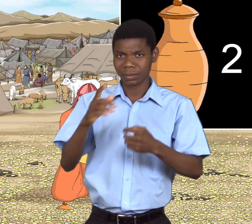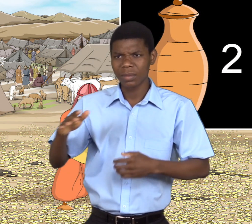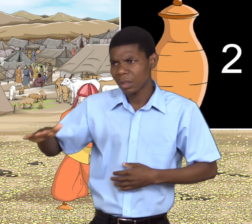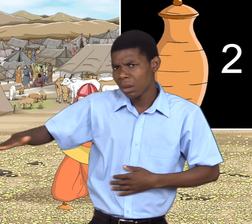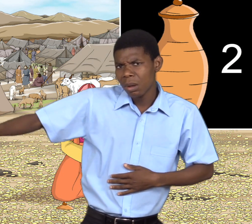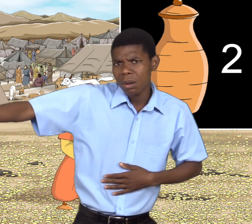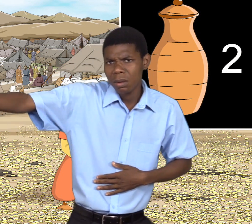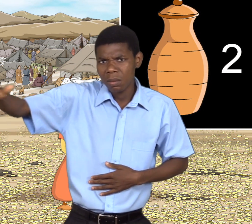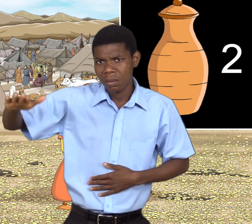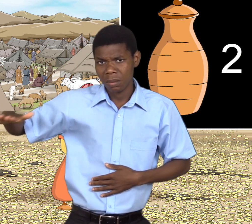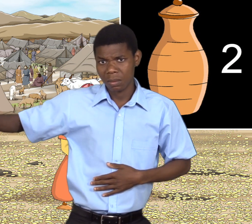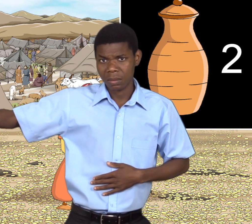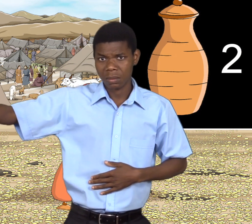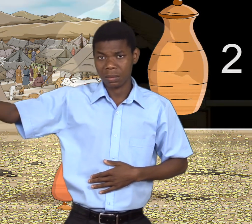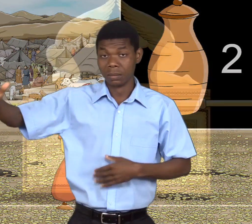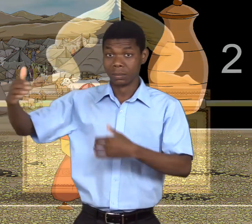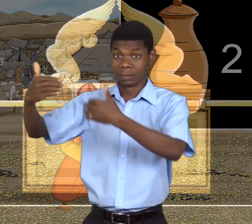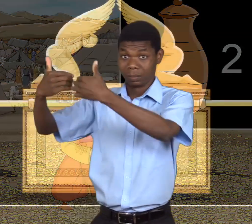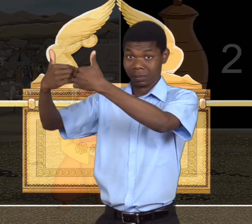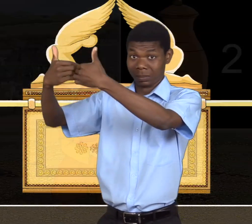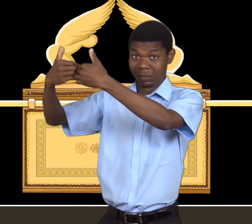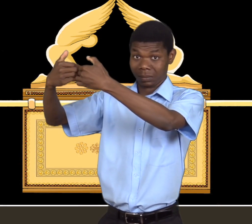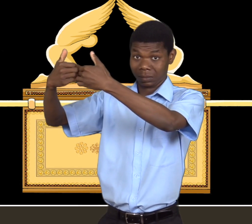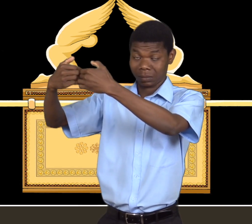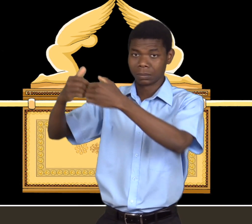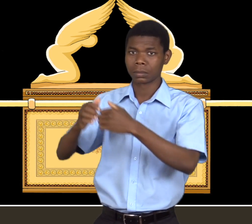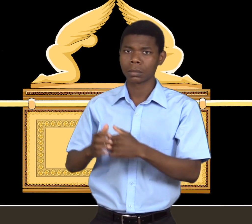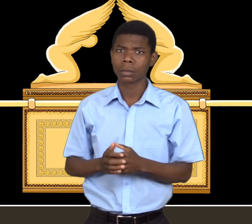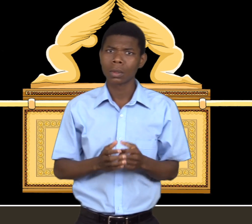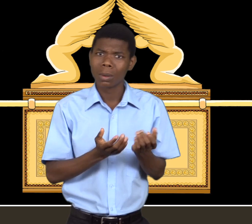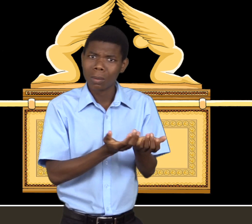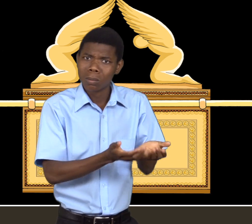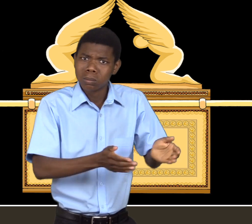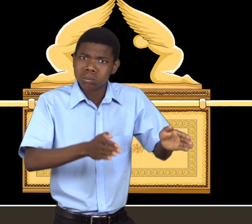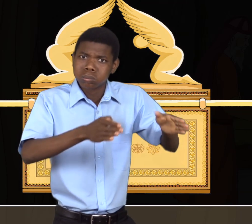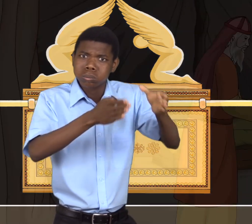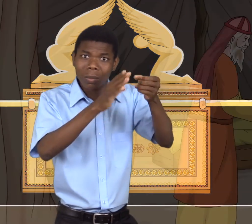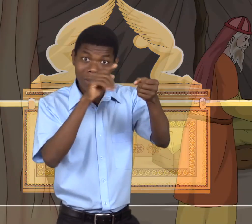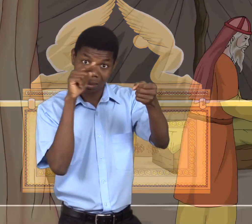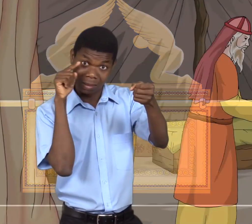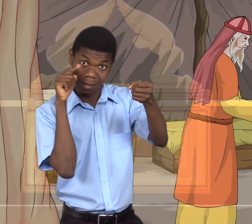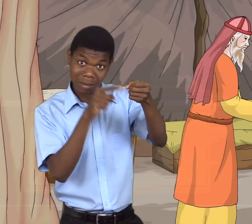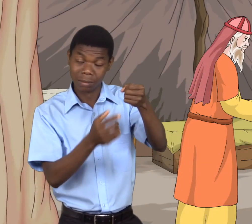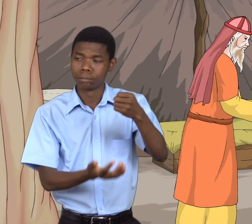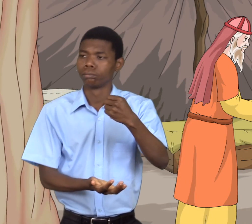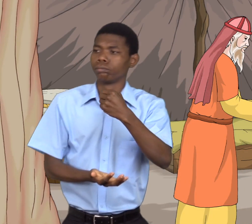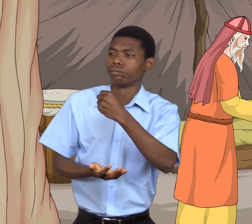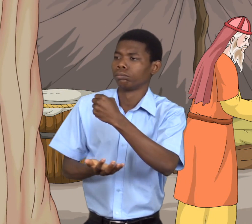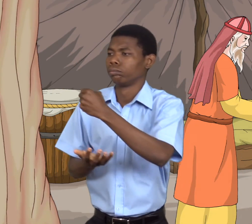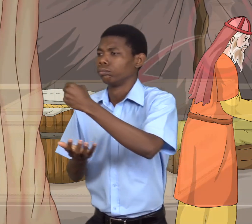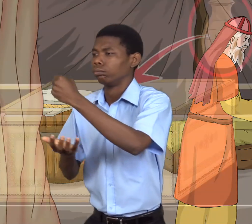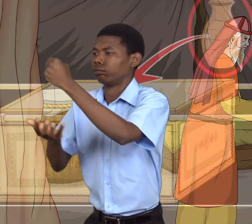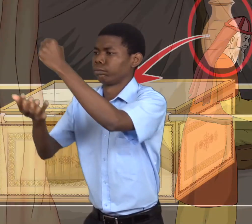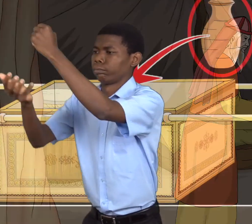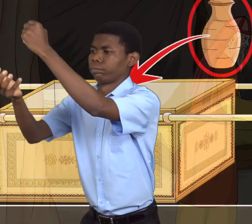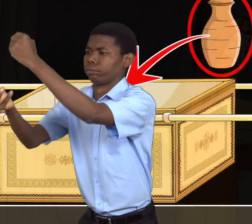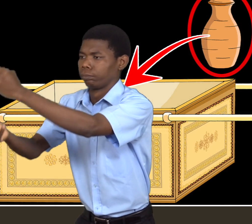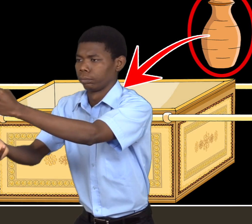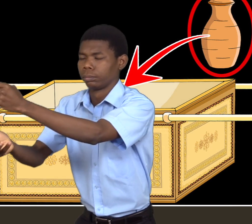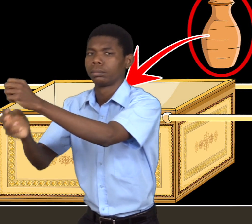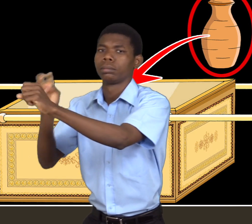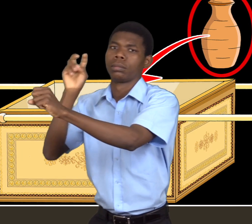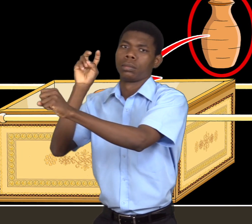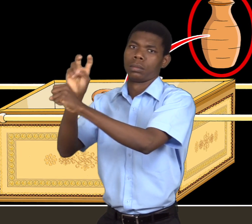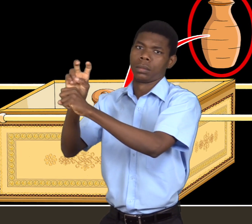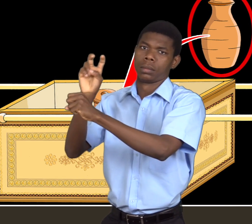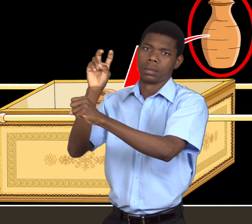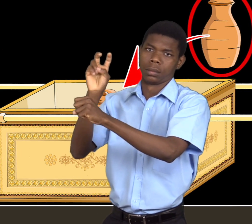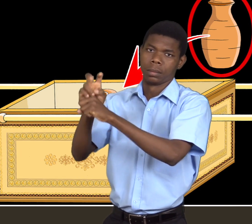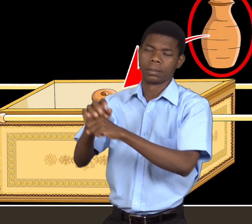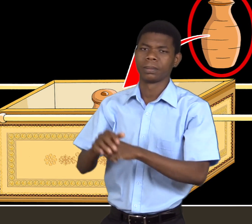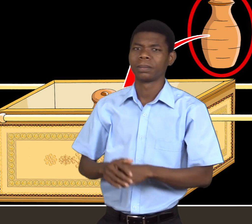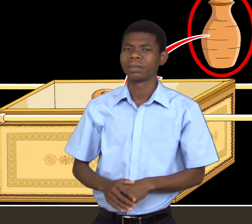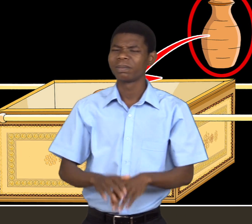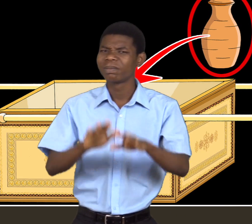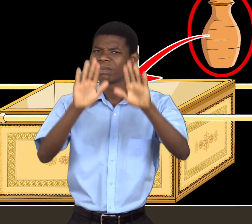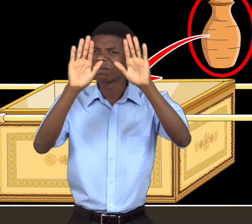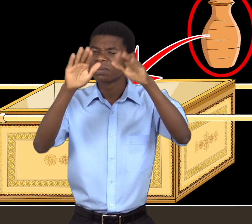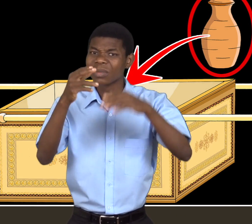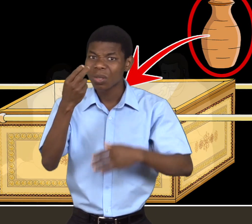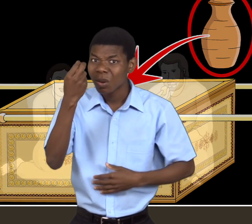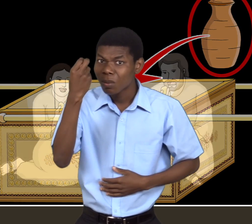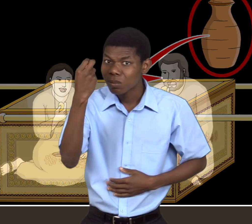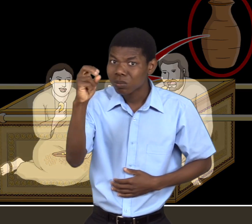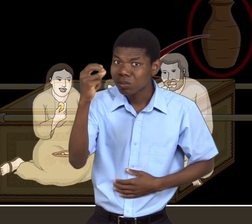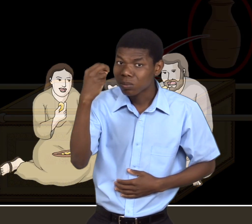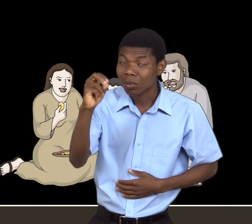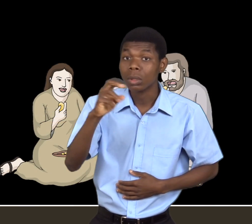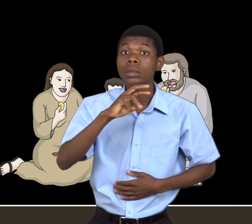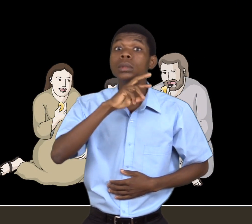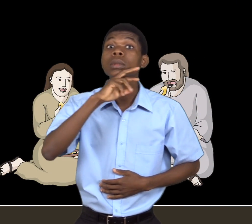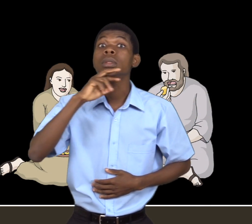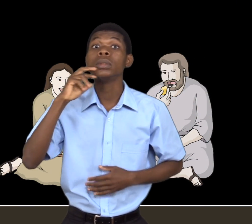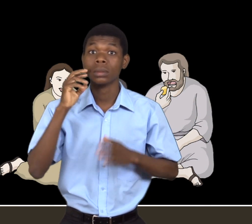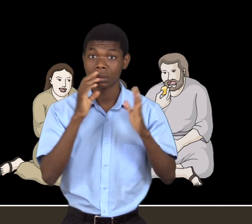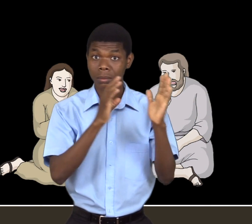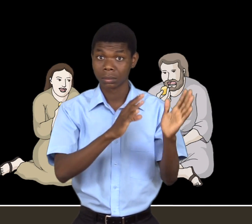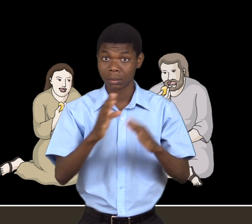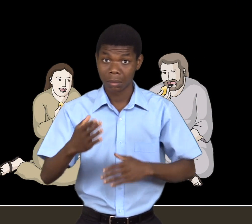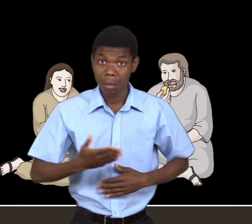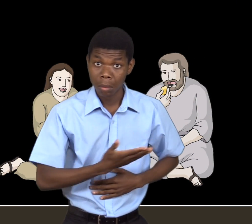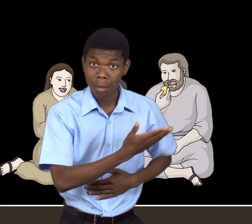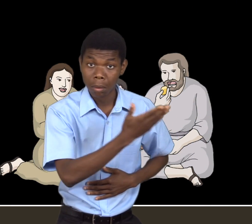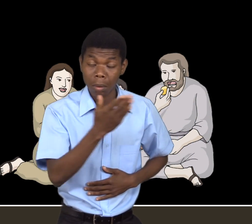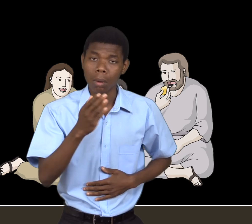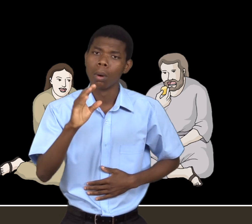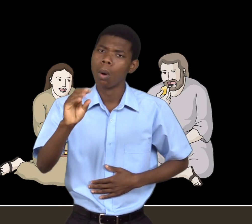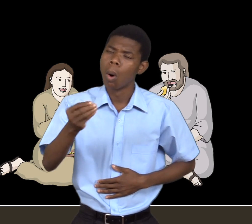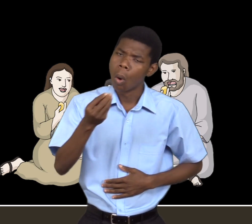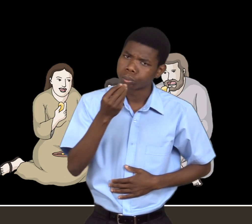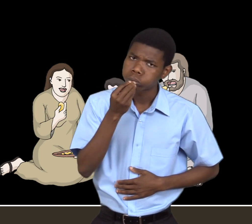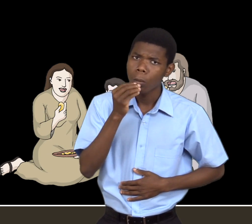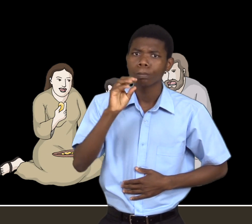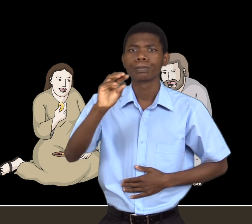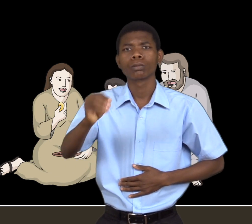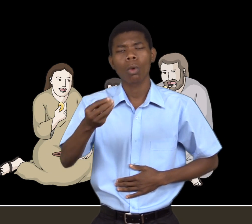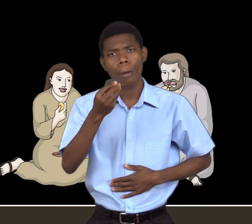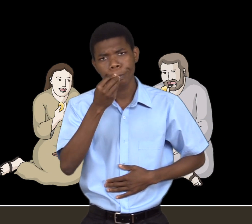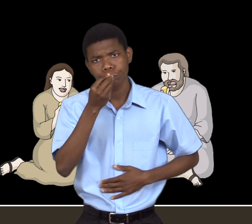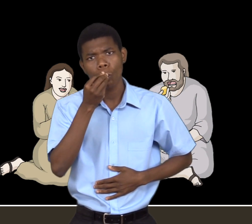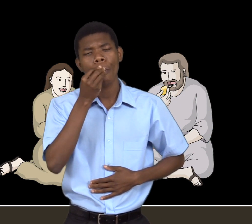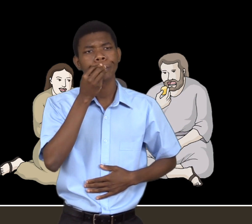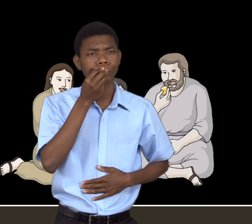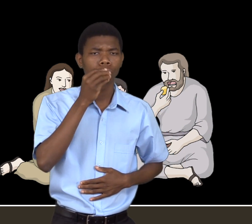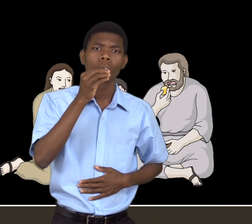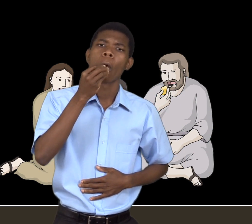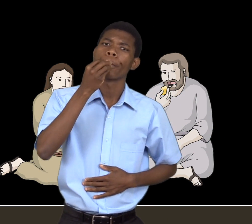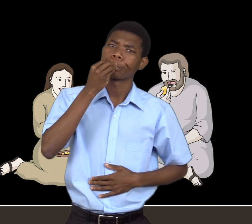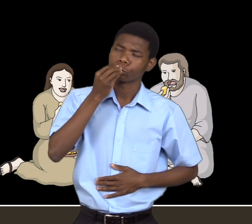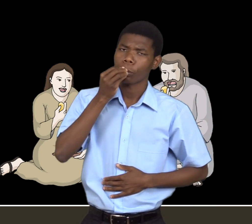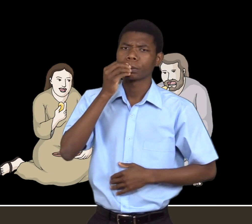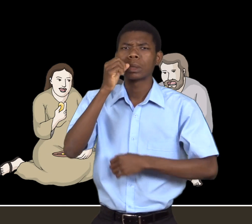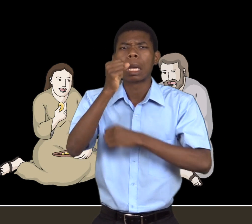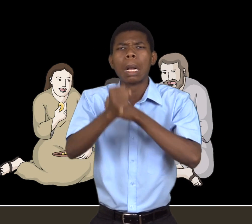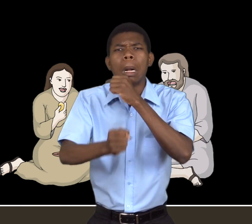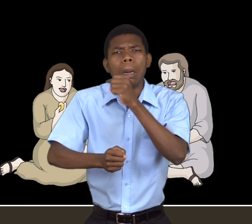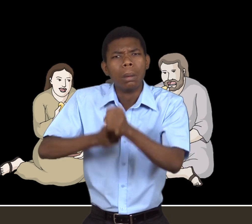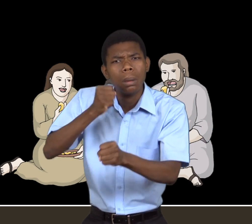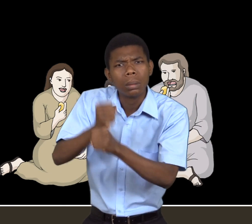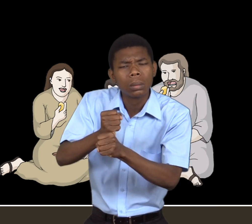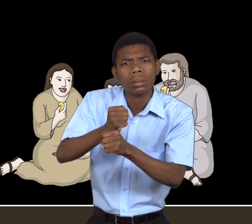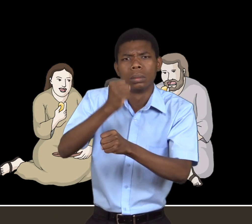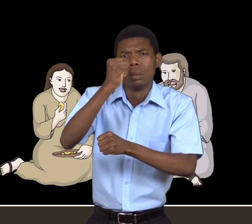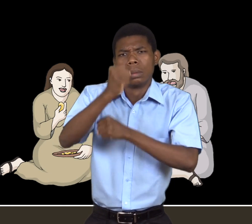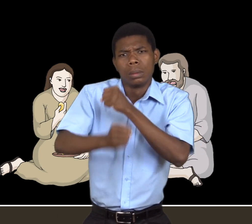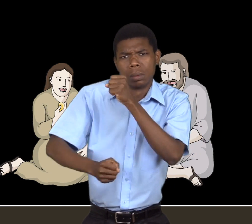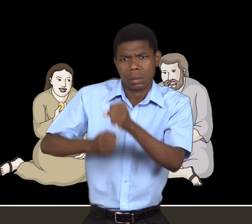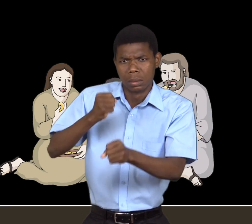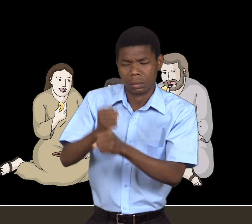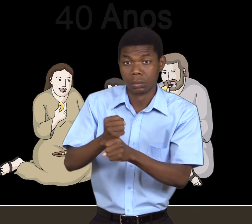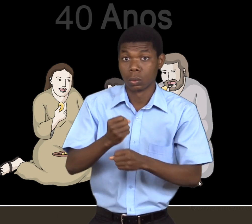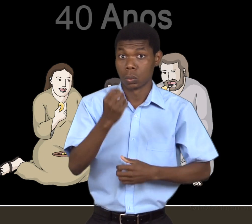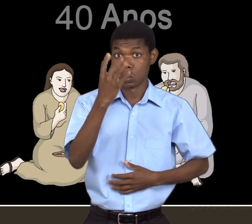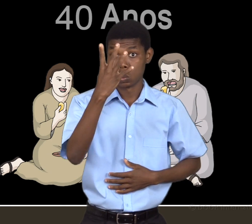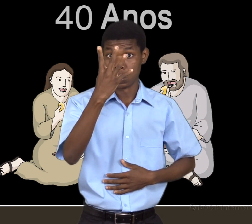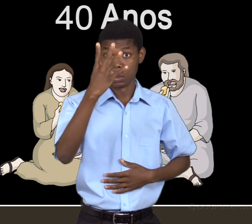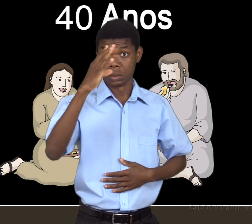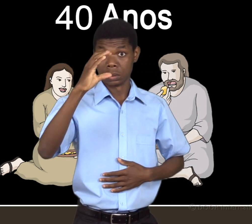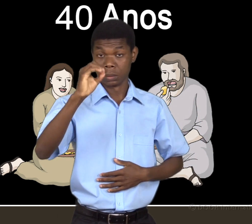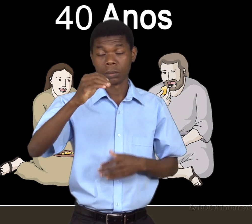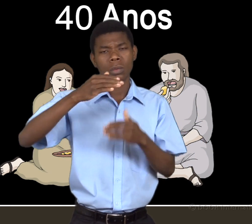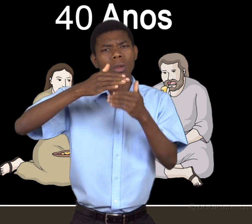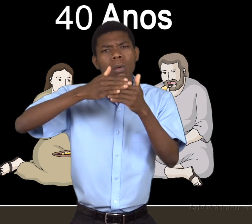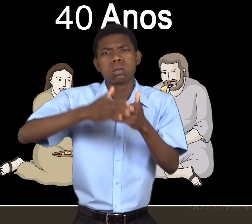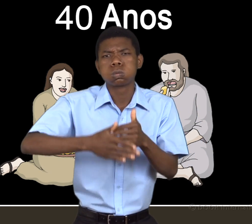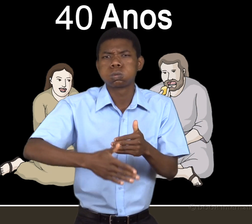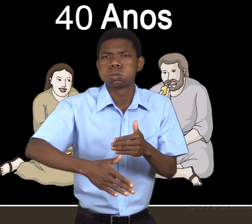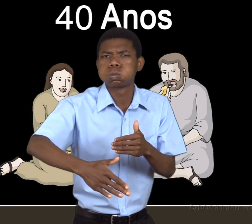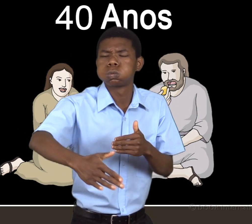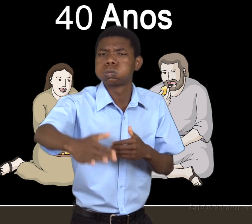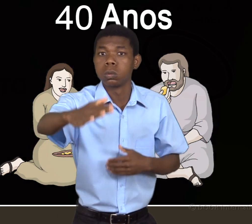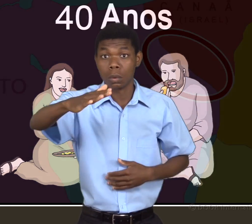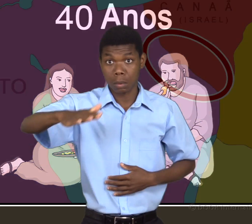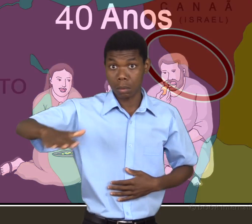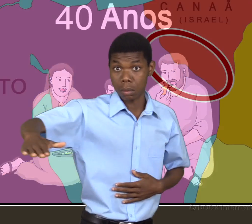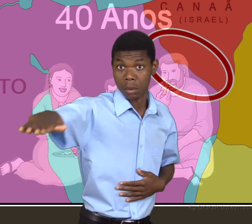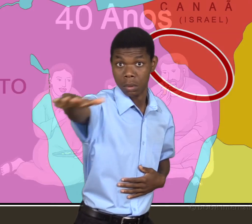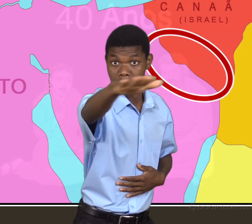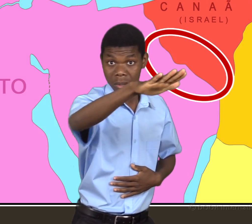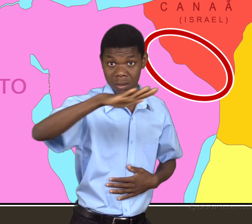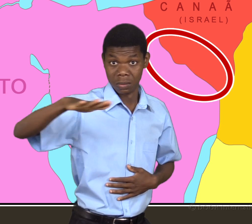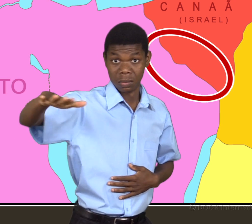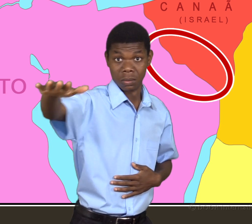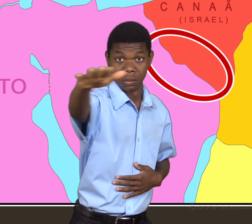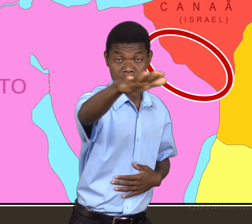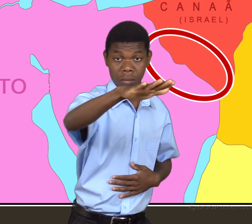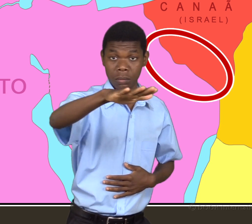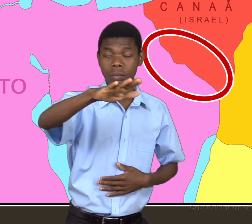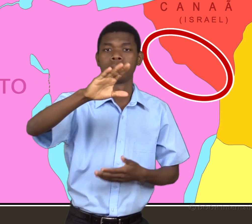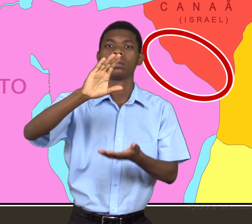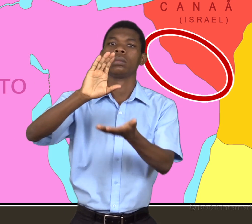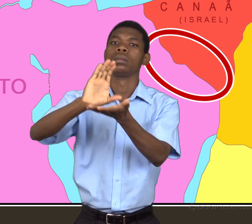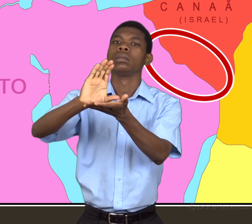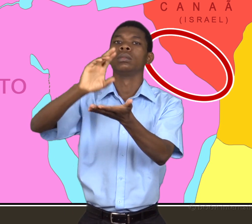And Aaron placed it in front of the Testimony, to be preserved just as the LORD had commanded Moses. The Israelites ate manna forty years, until they came to a land where they could settle;